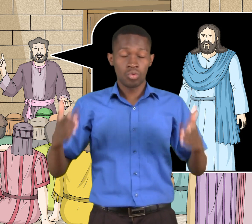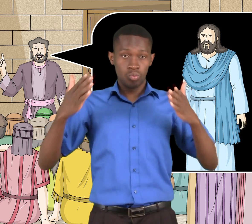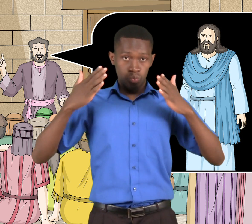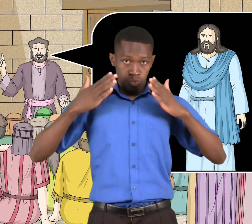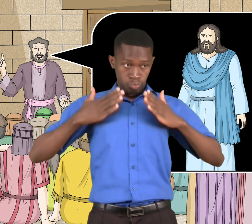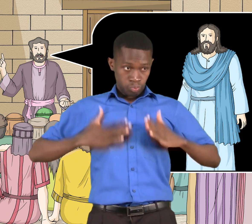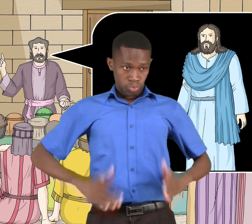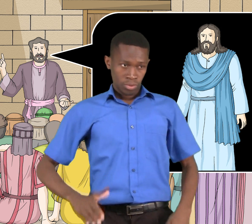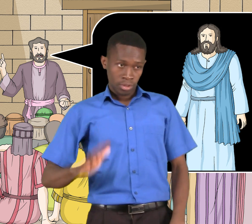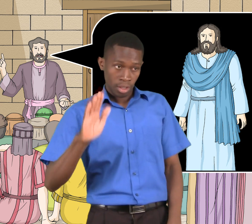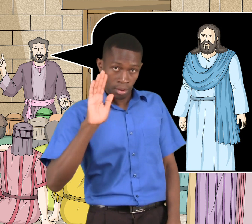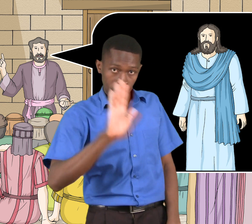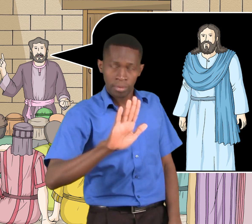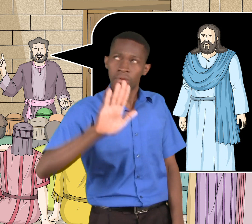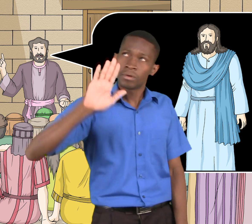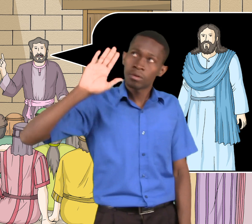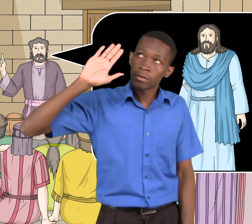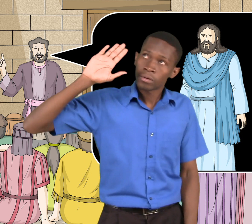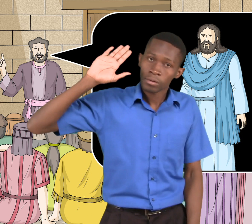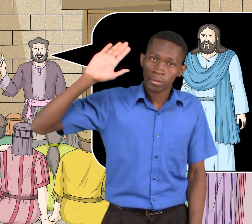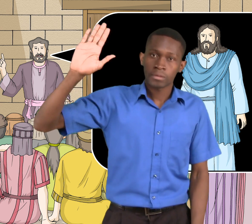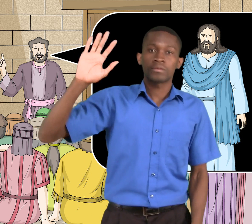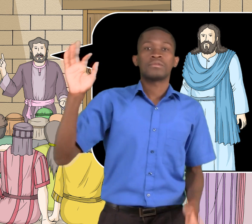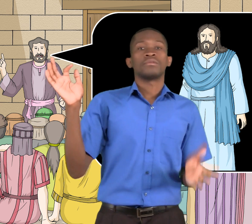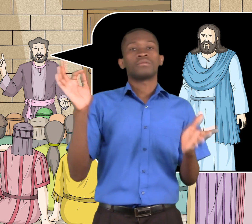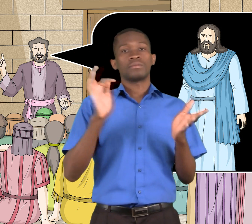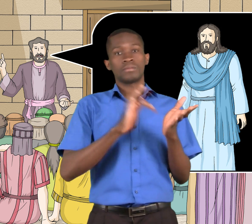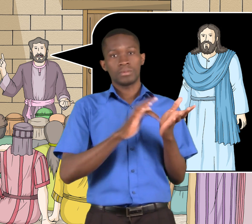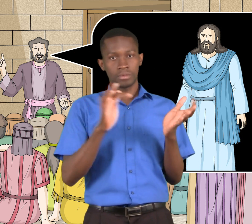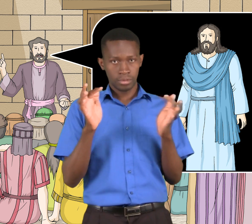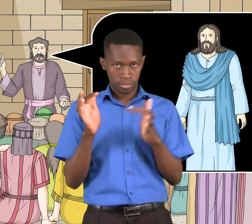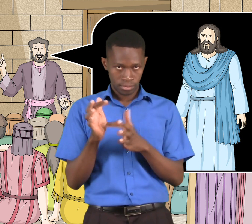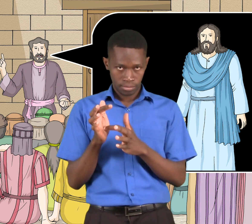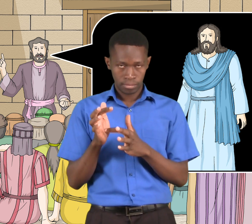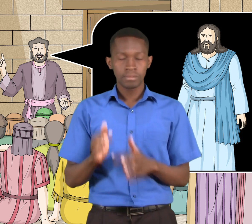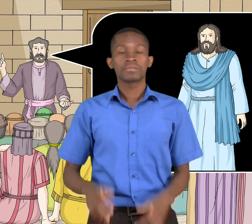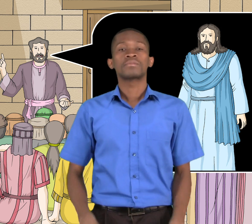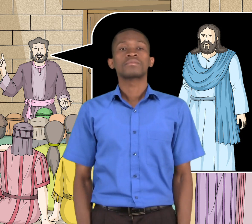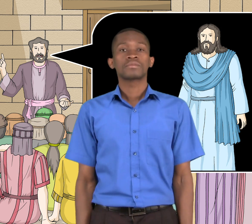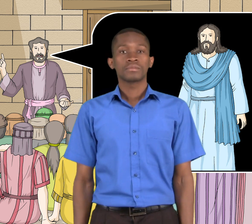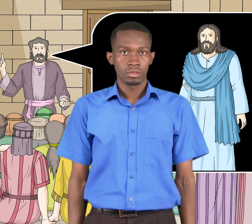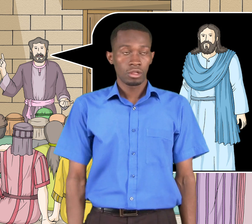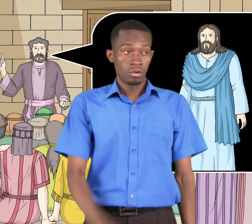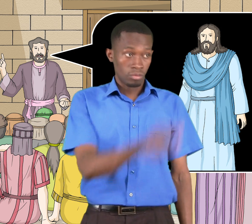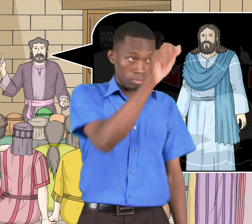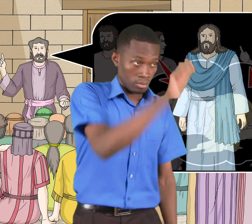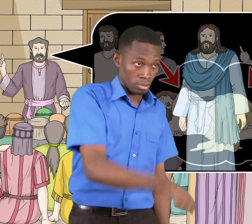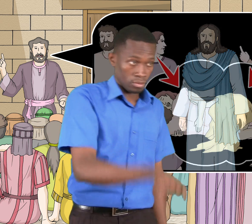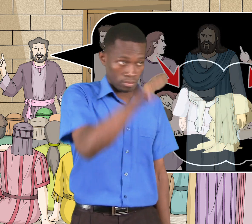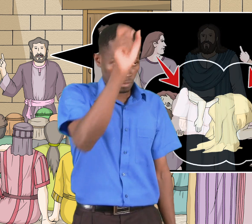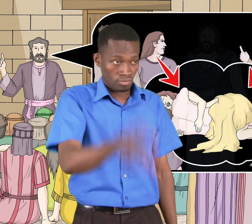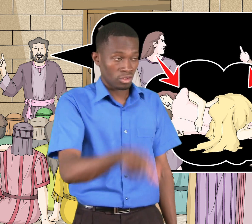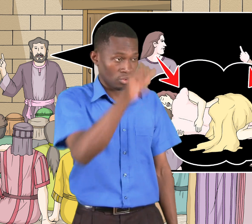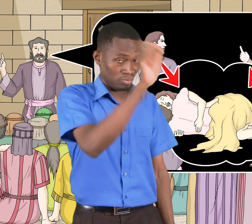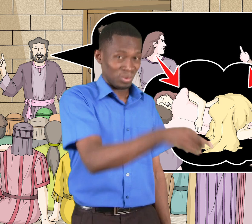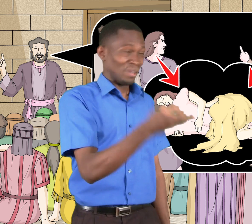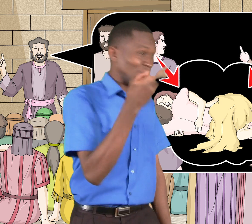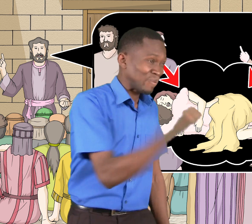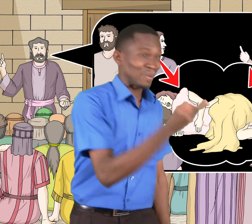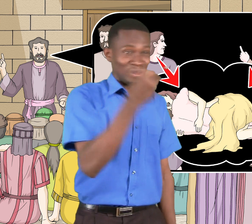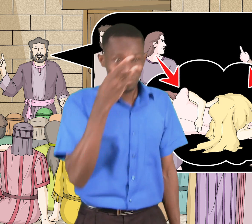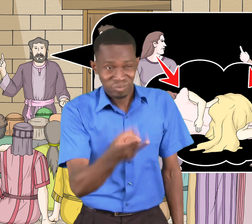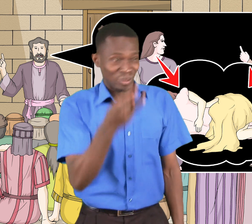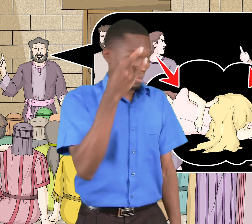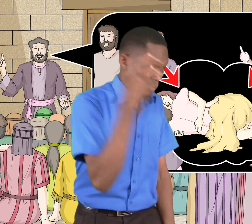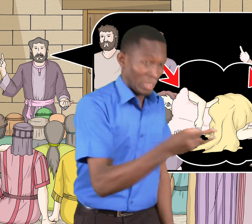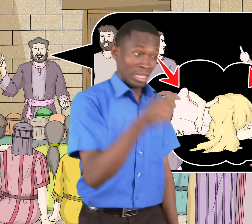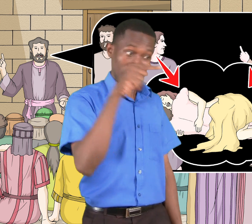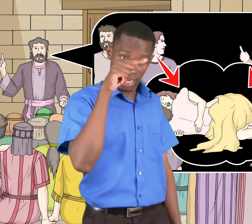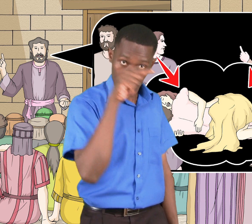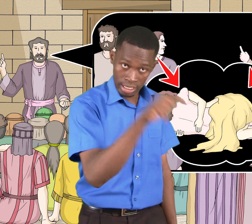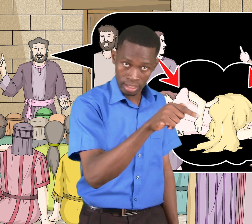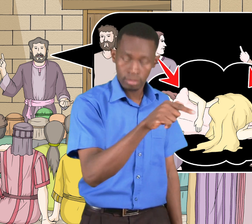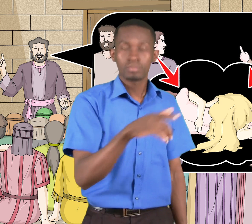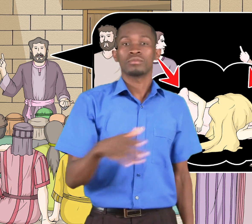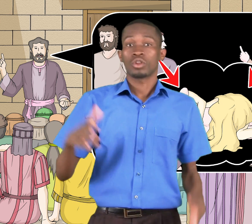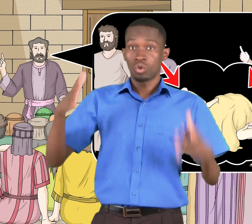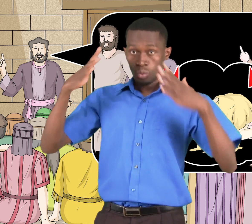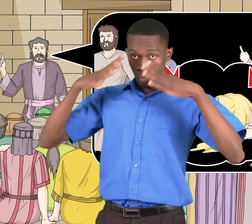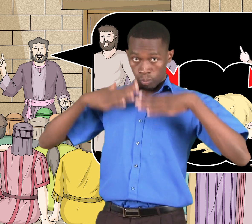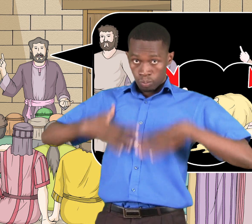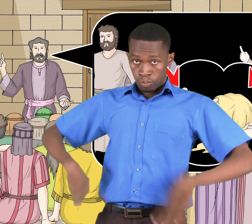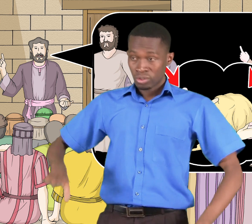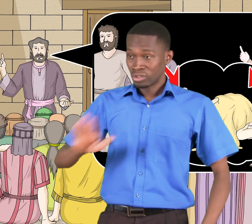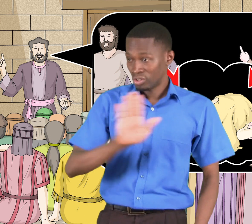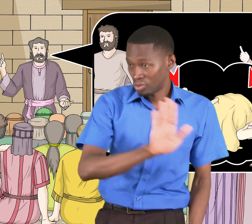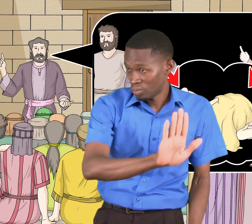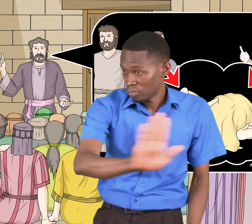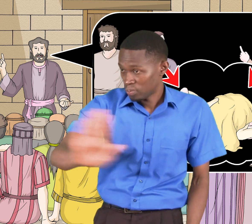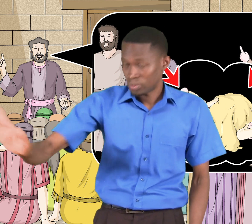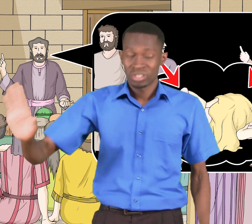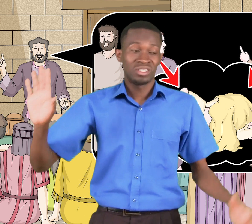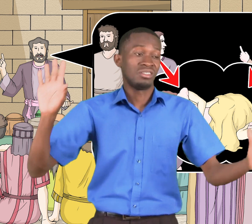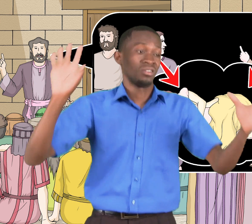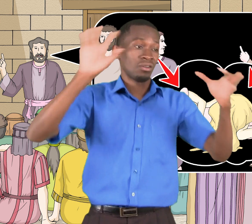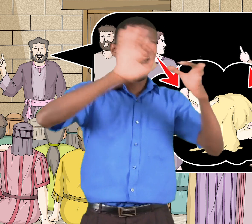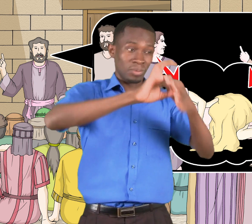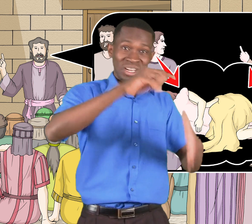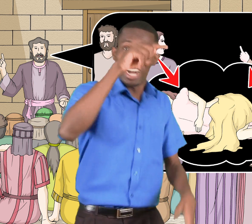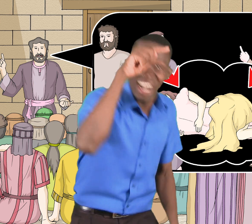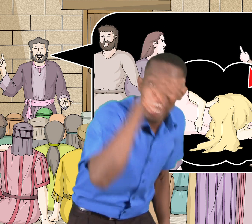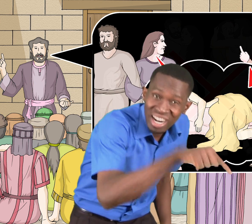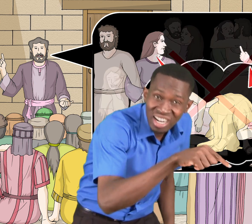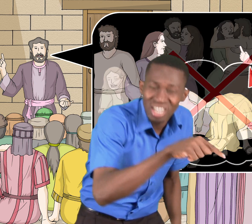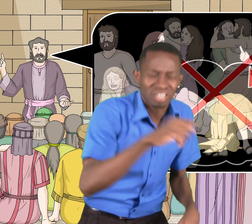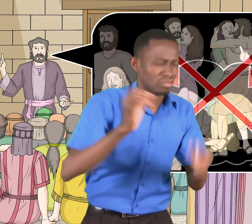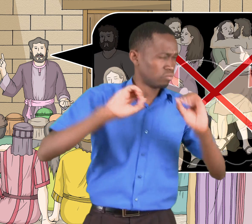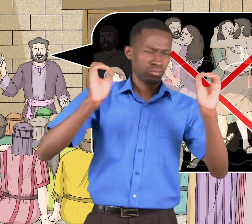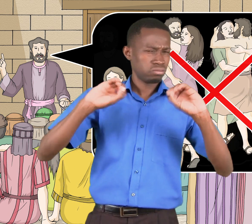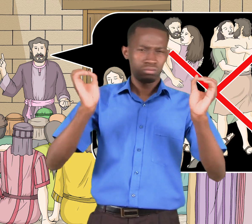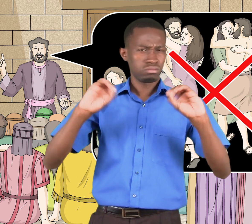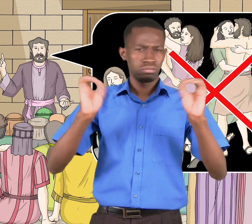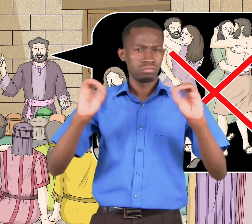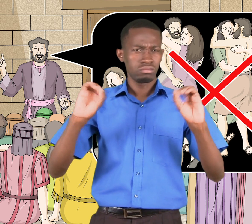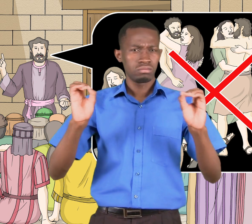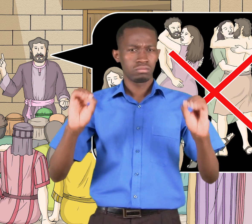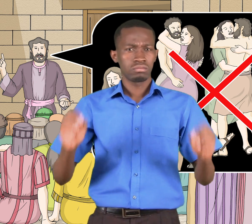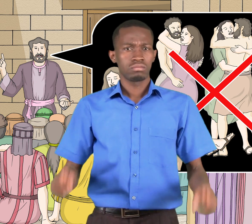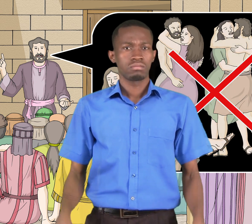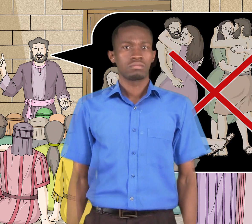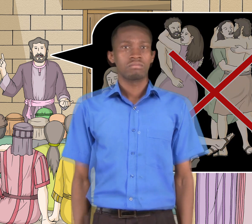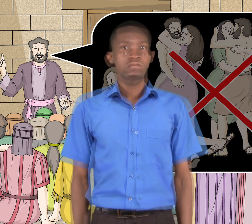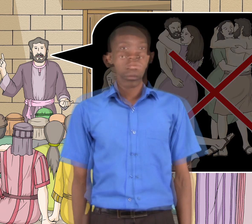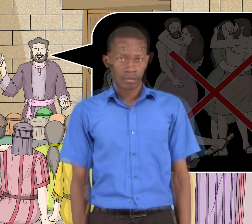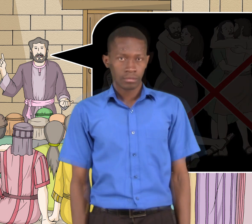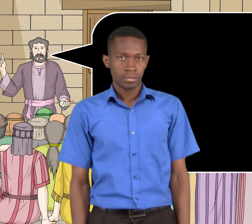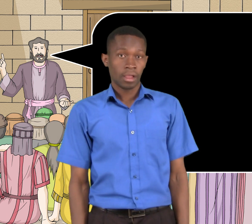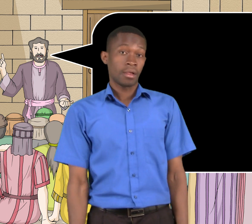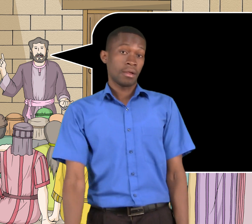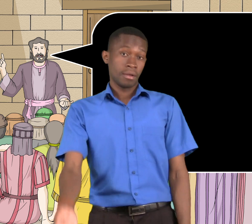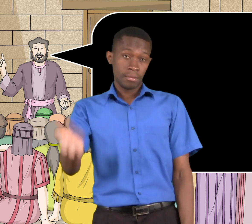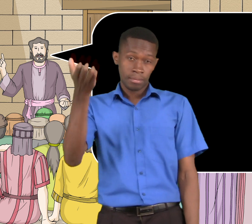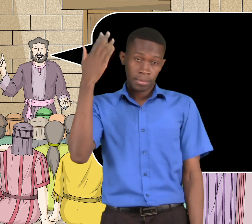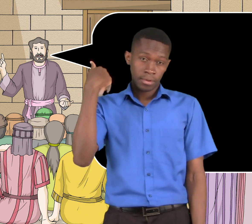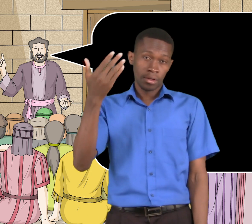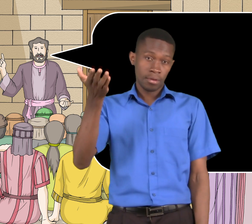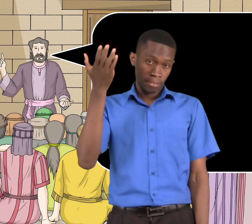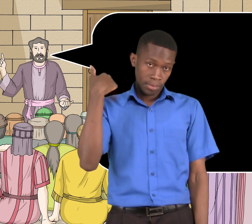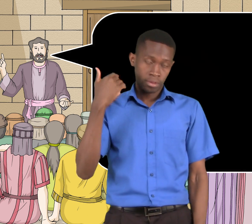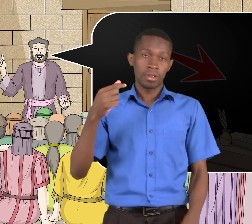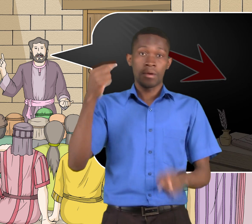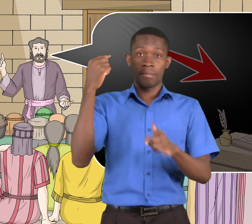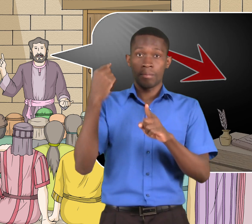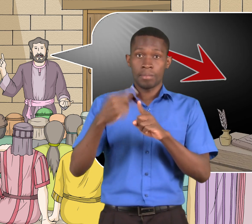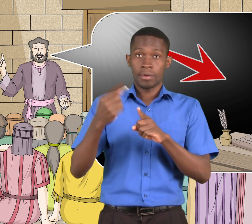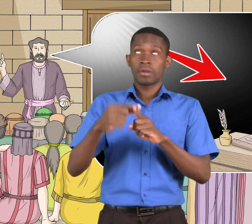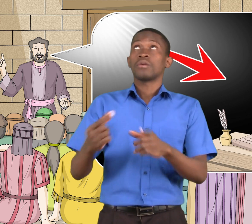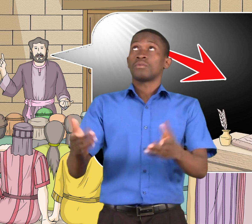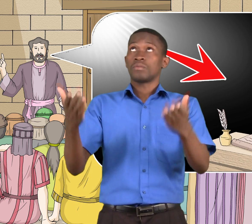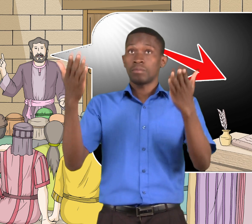Never! Or don’t you know that he who unites himself with a prostitute is one with her in body?